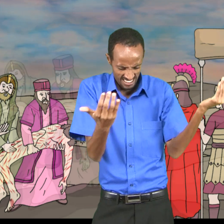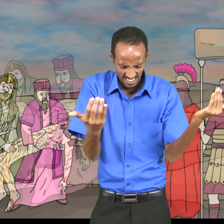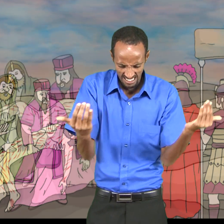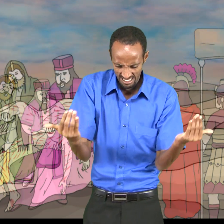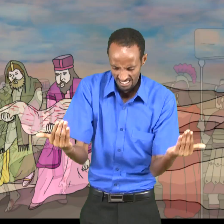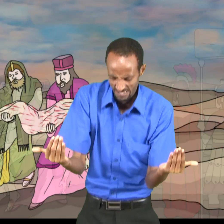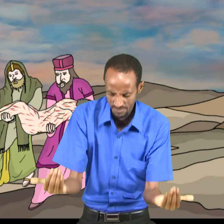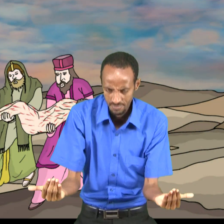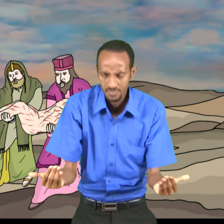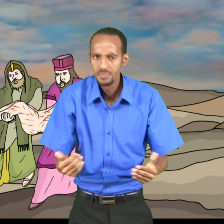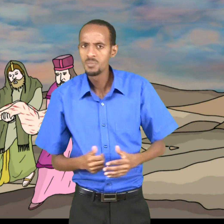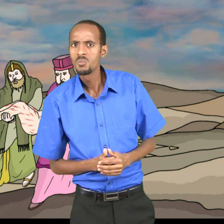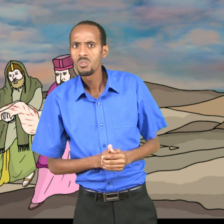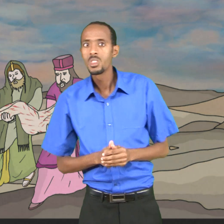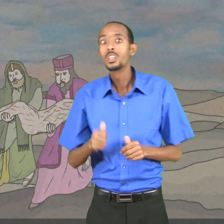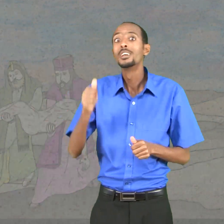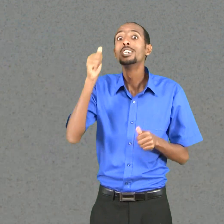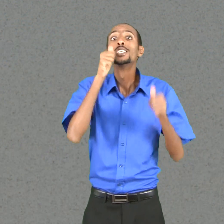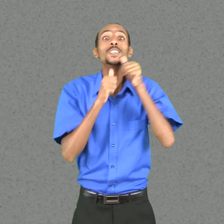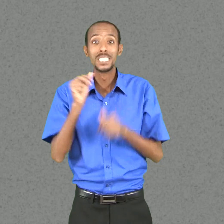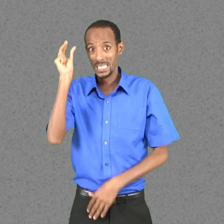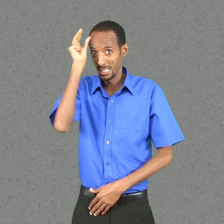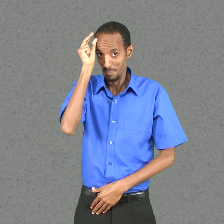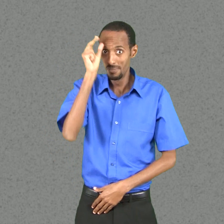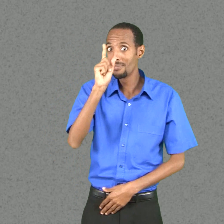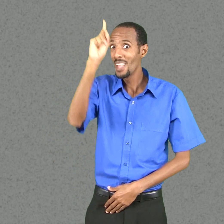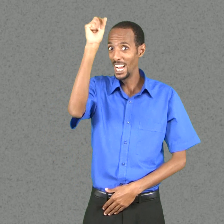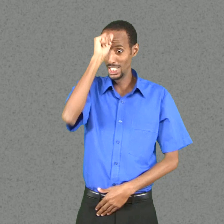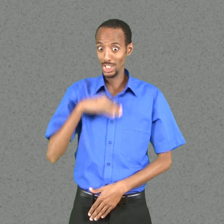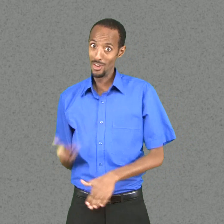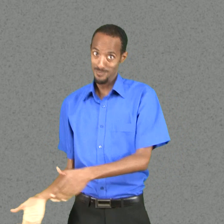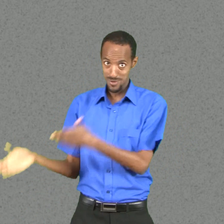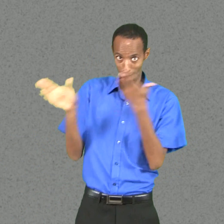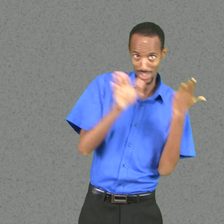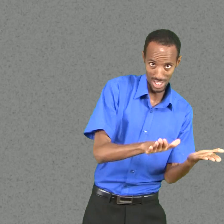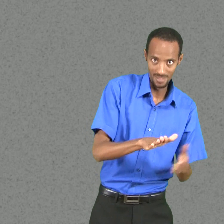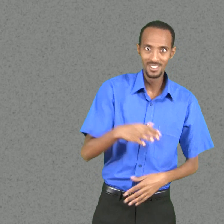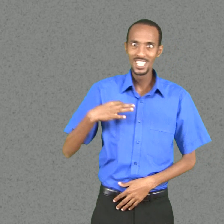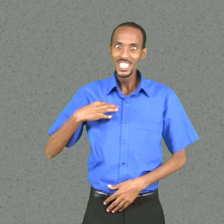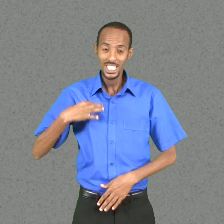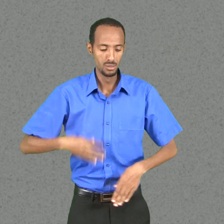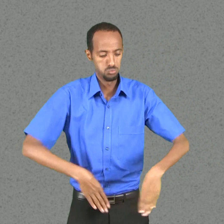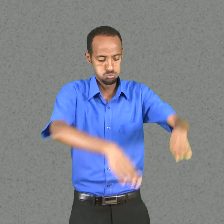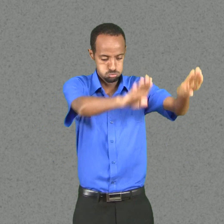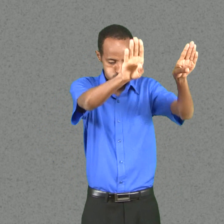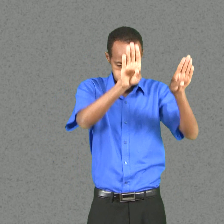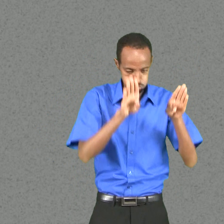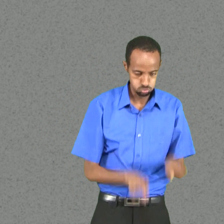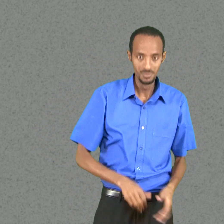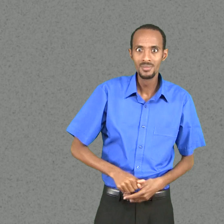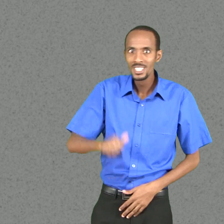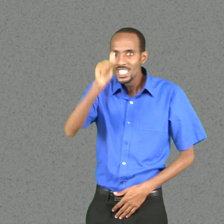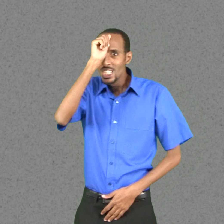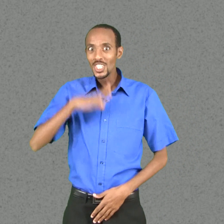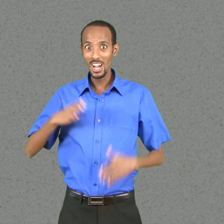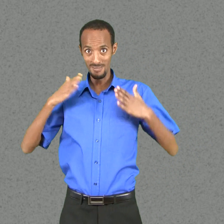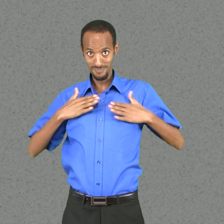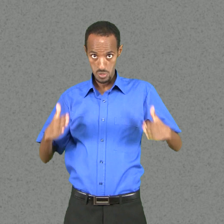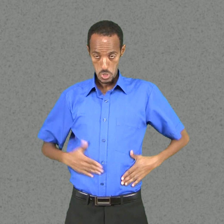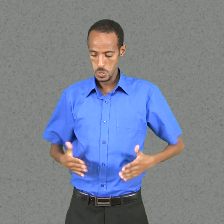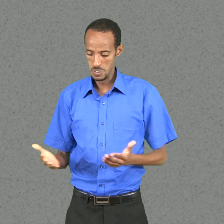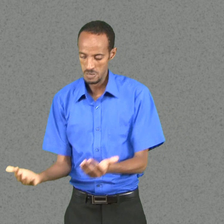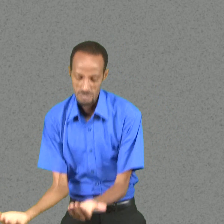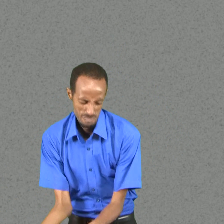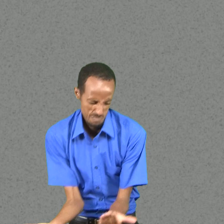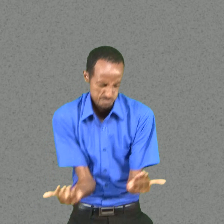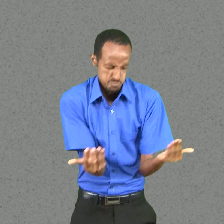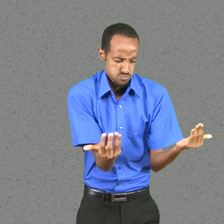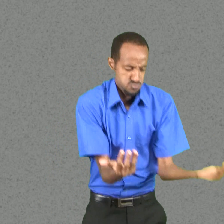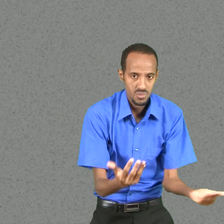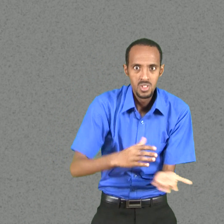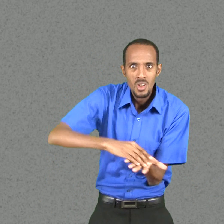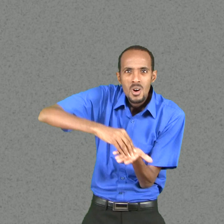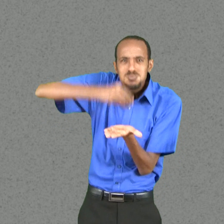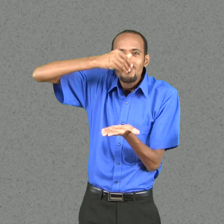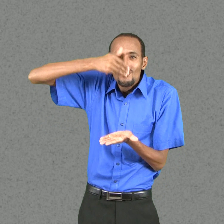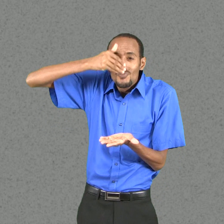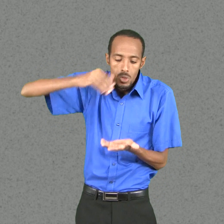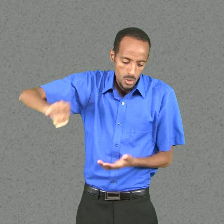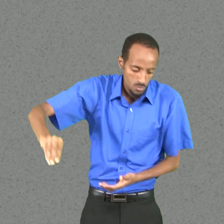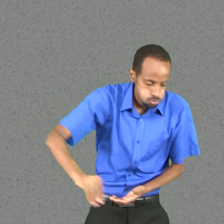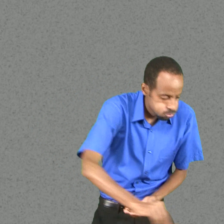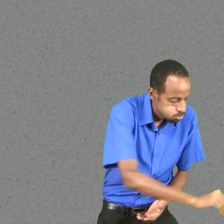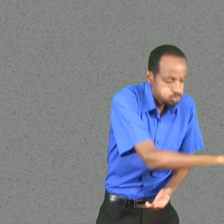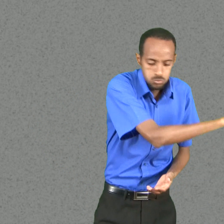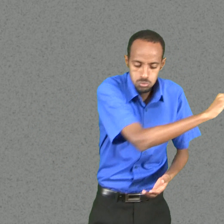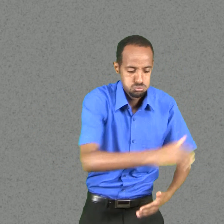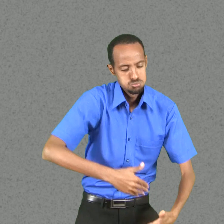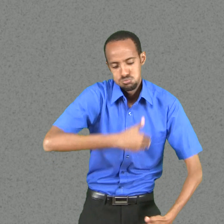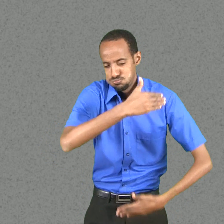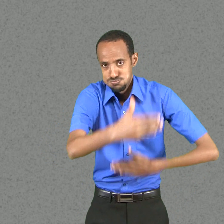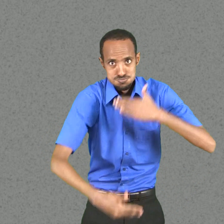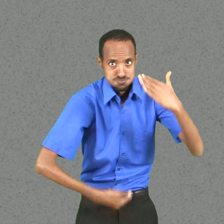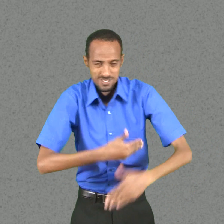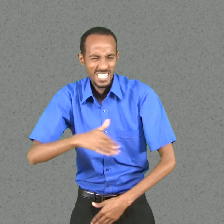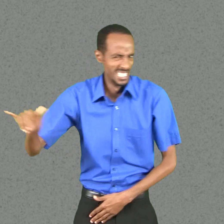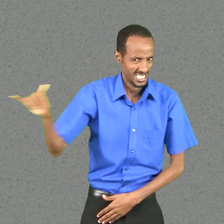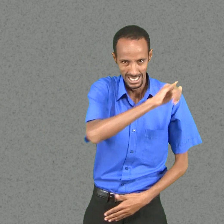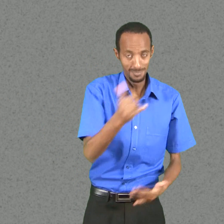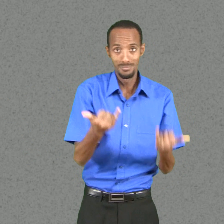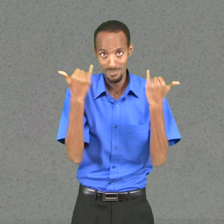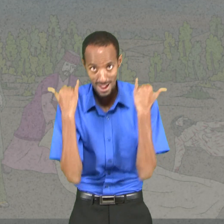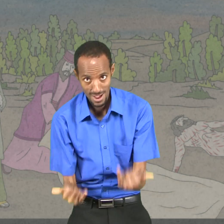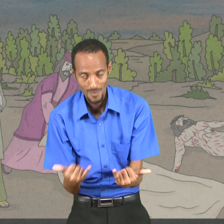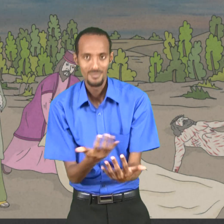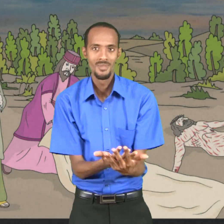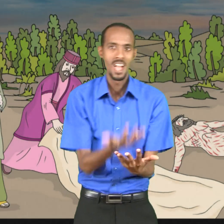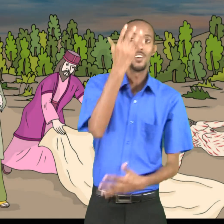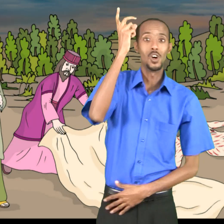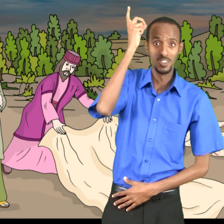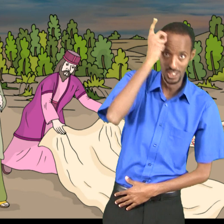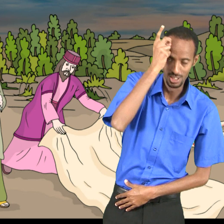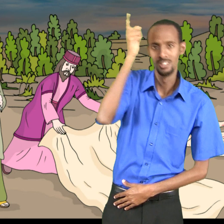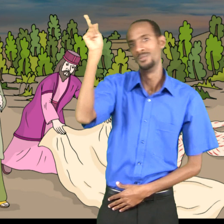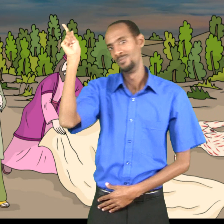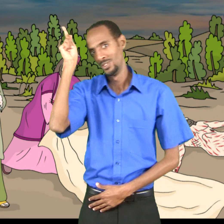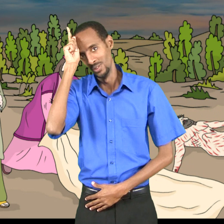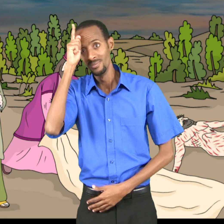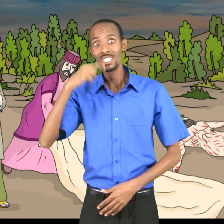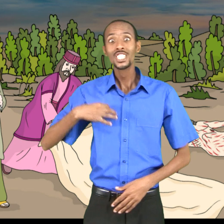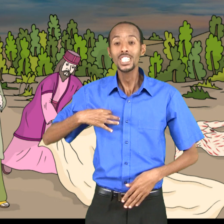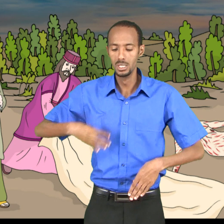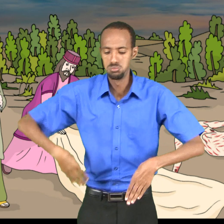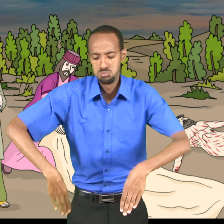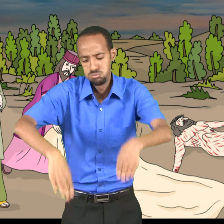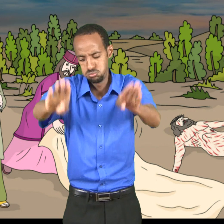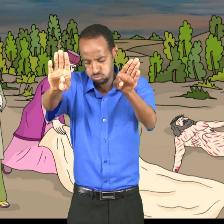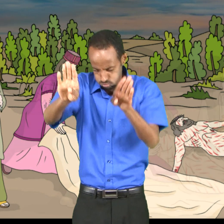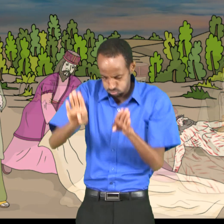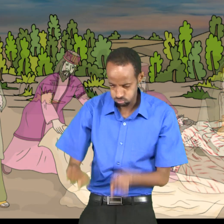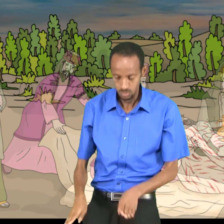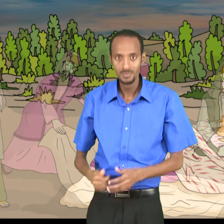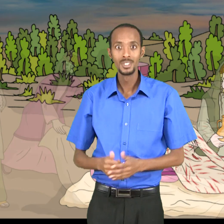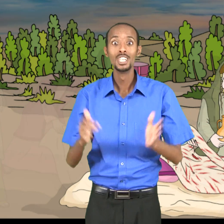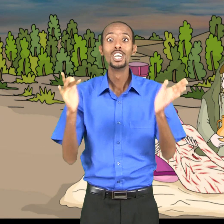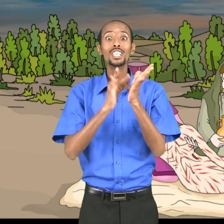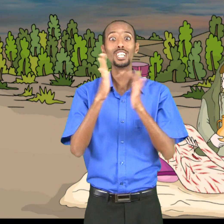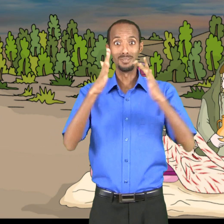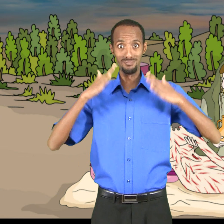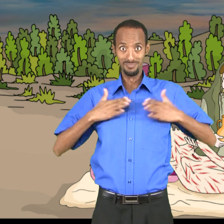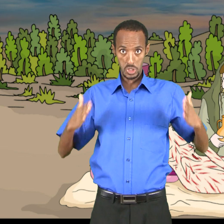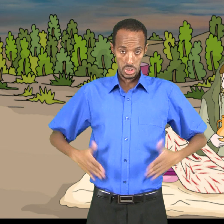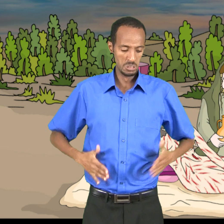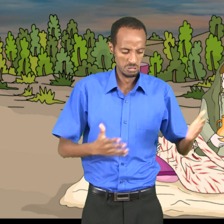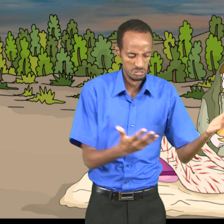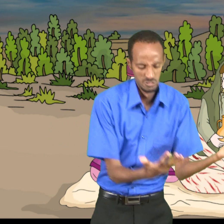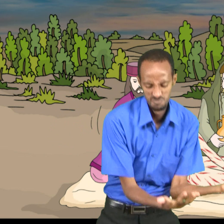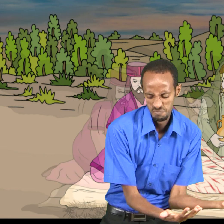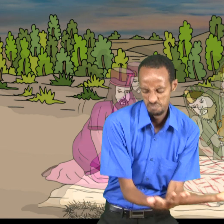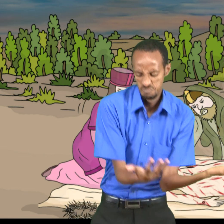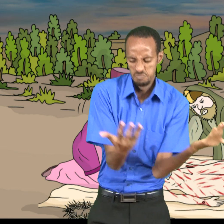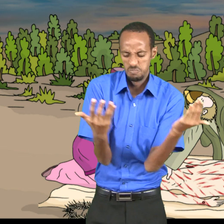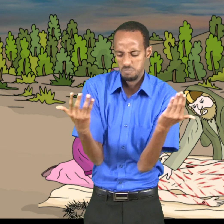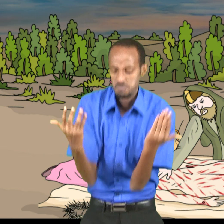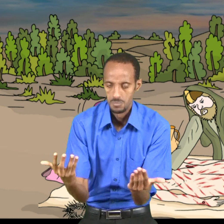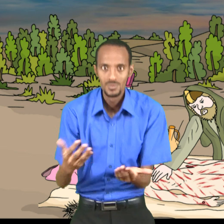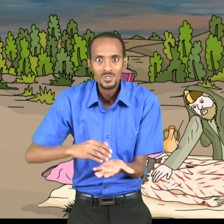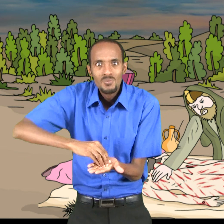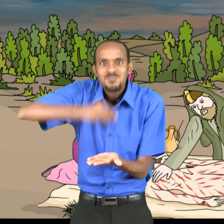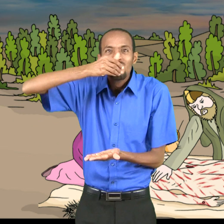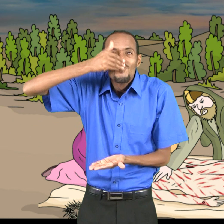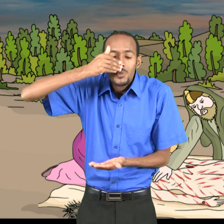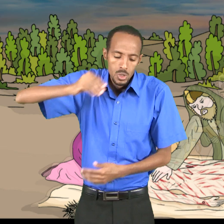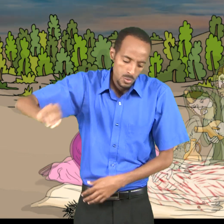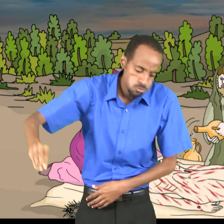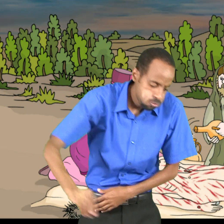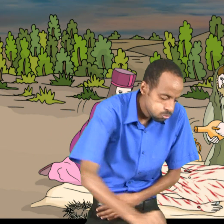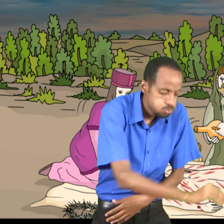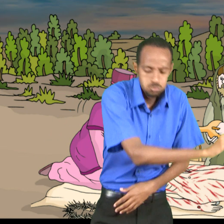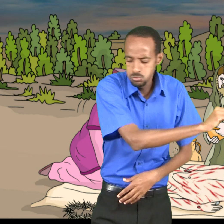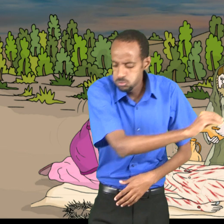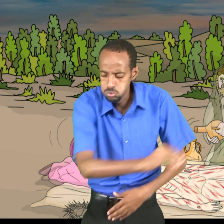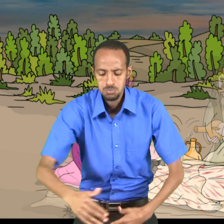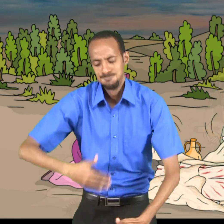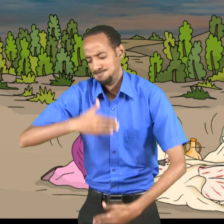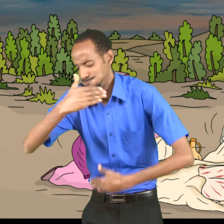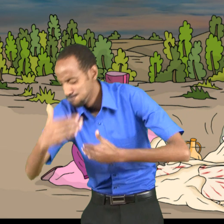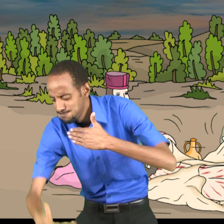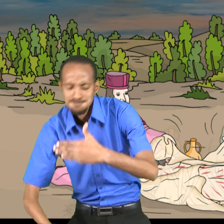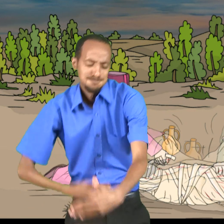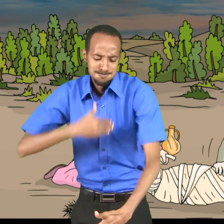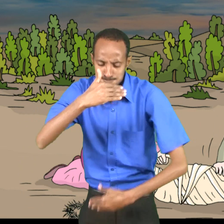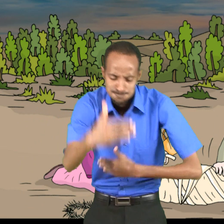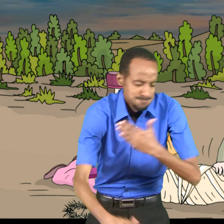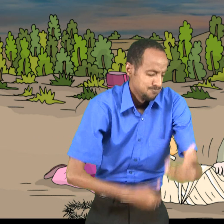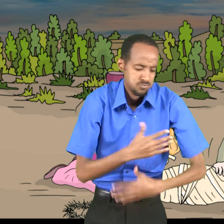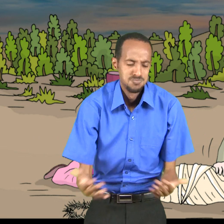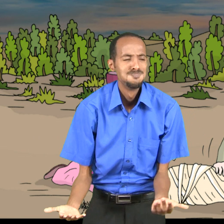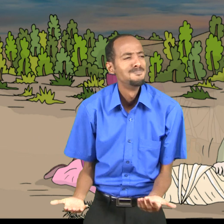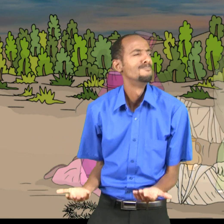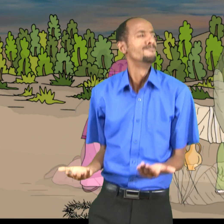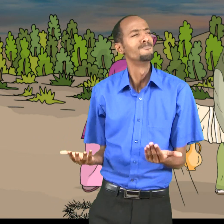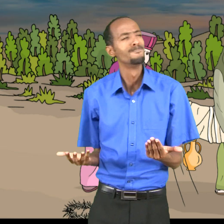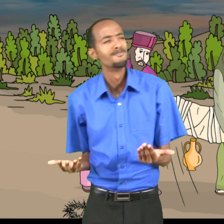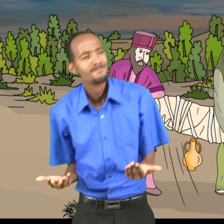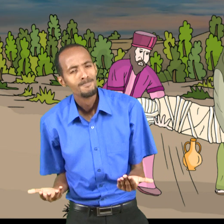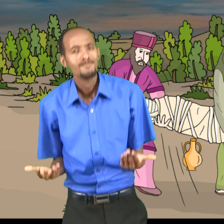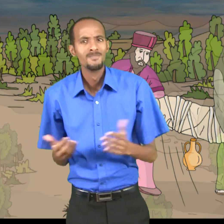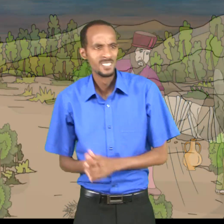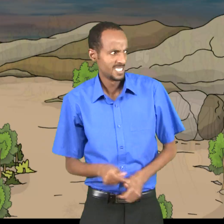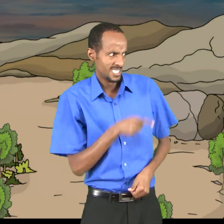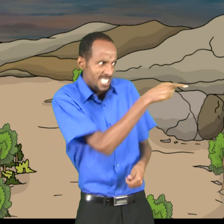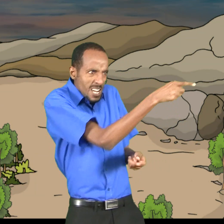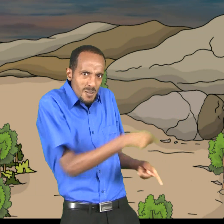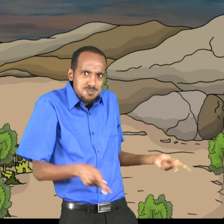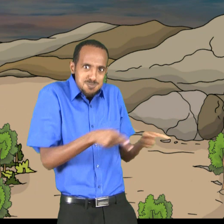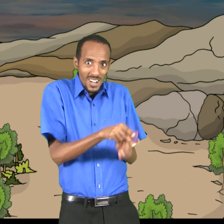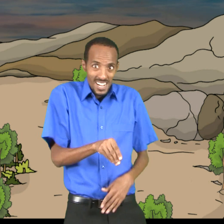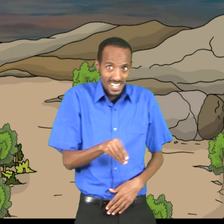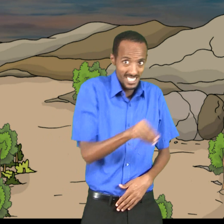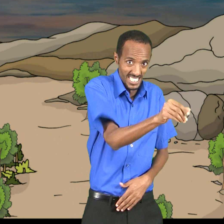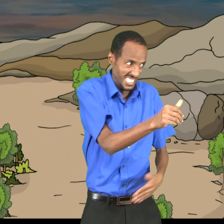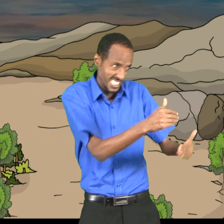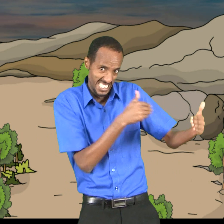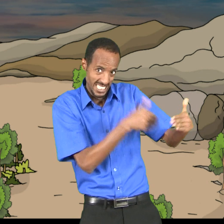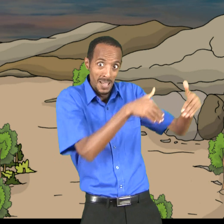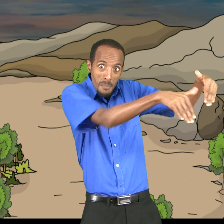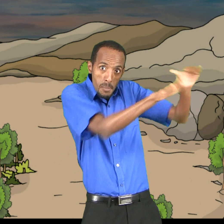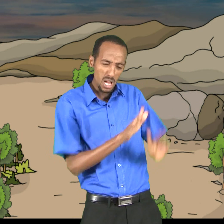So they took the body of Jesus and wrapped it in linen cloths with the spices, according to the Jewish burial custom.